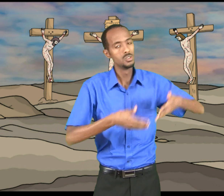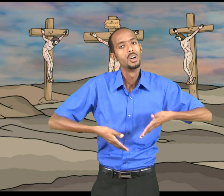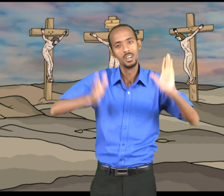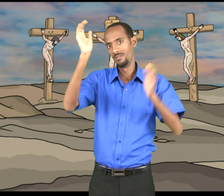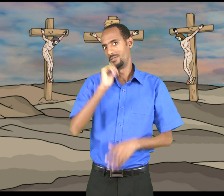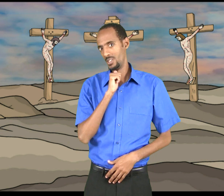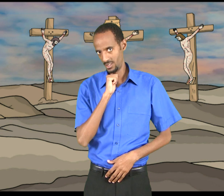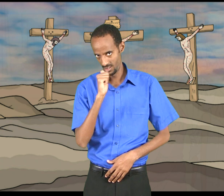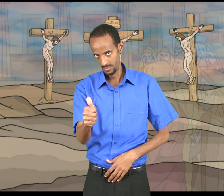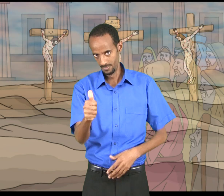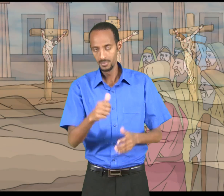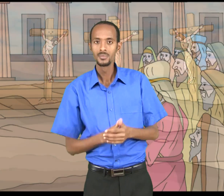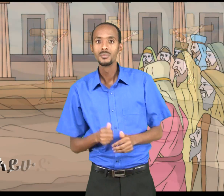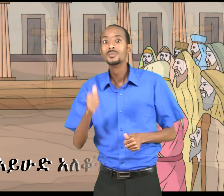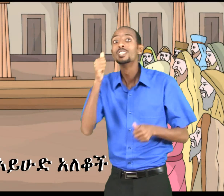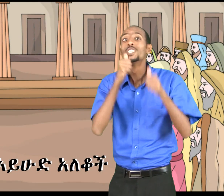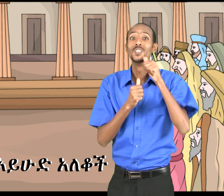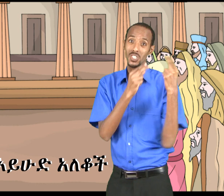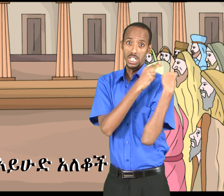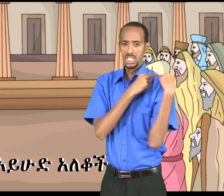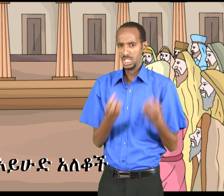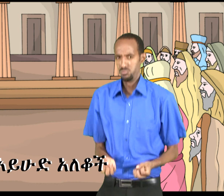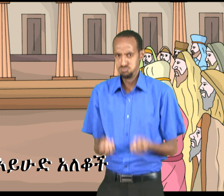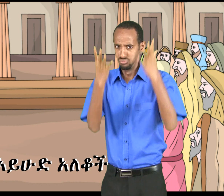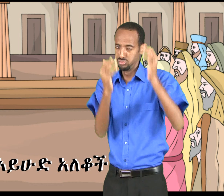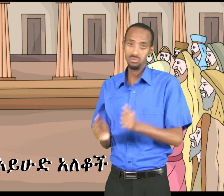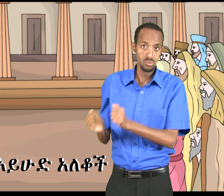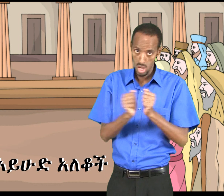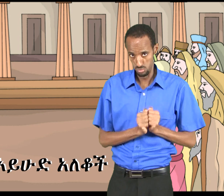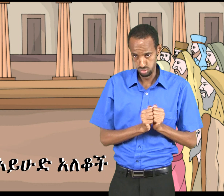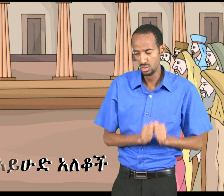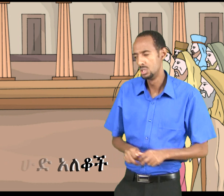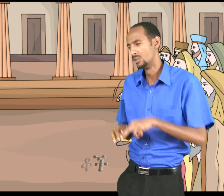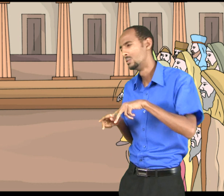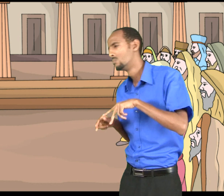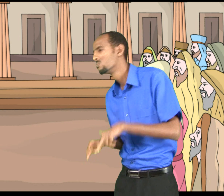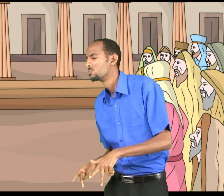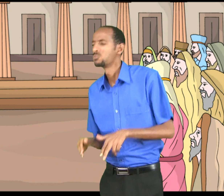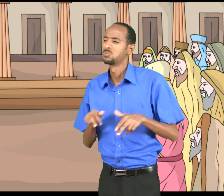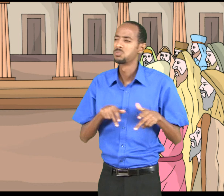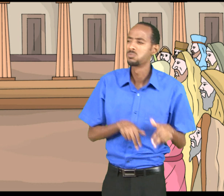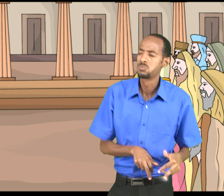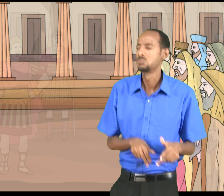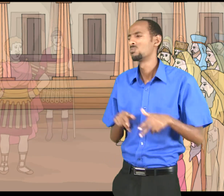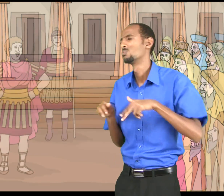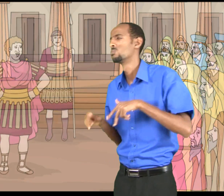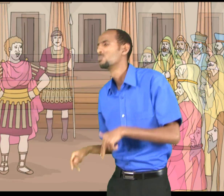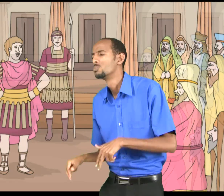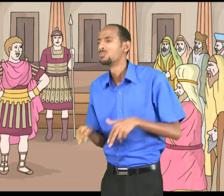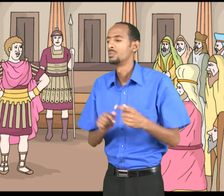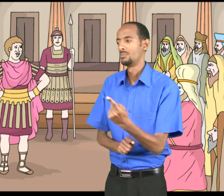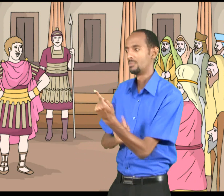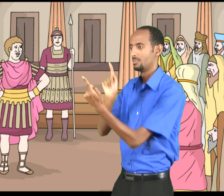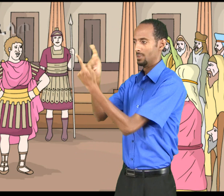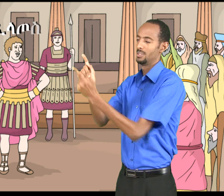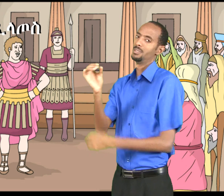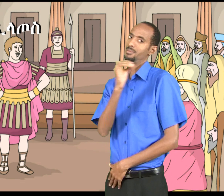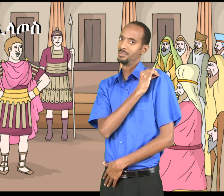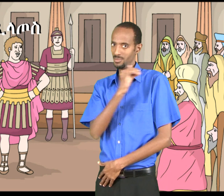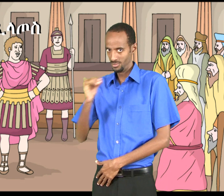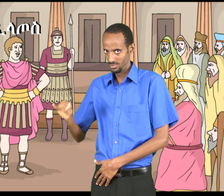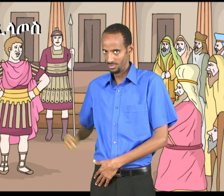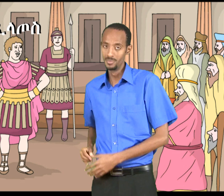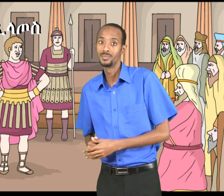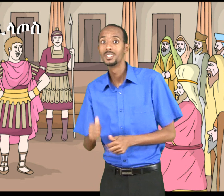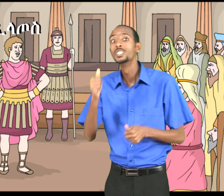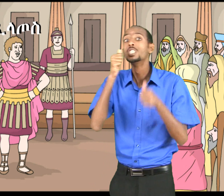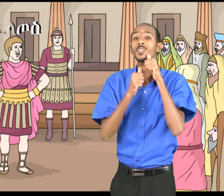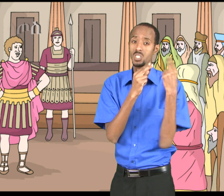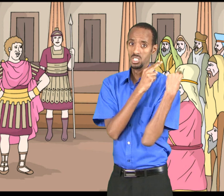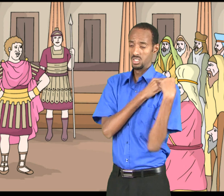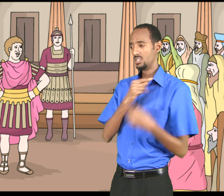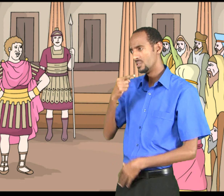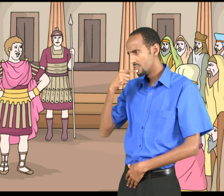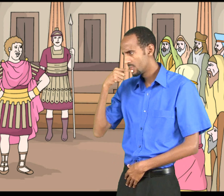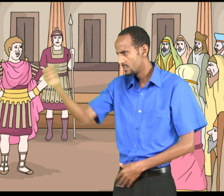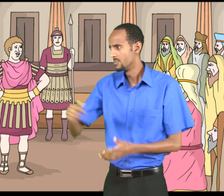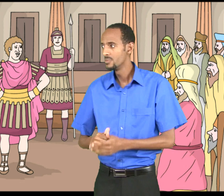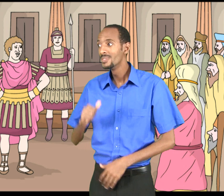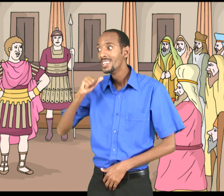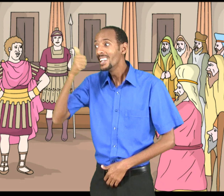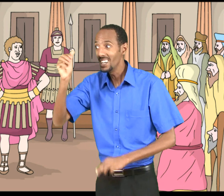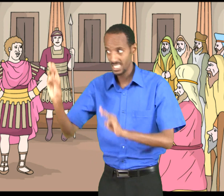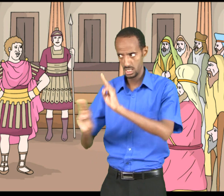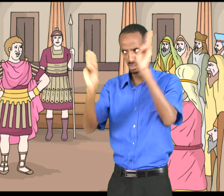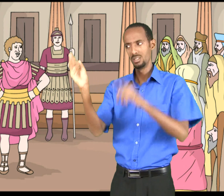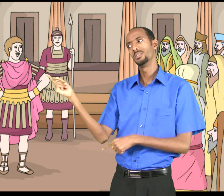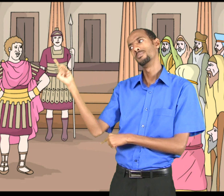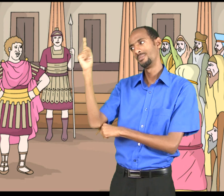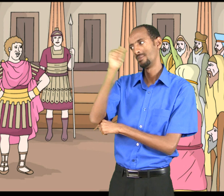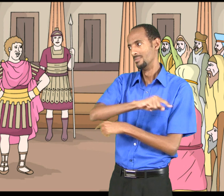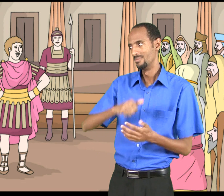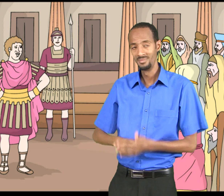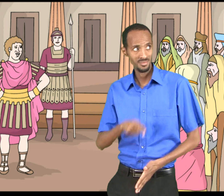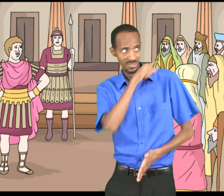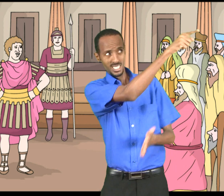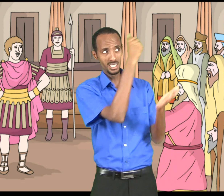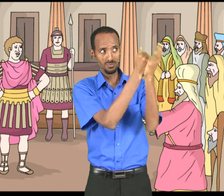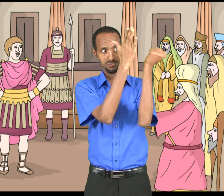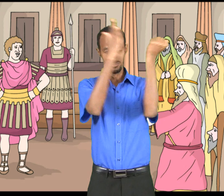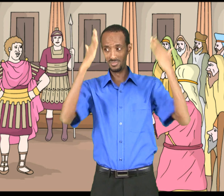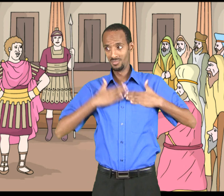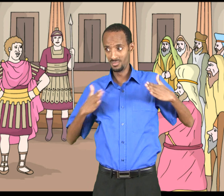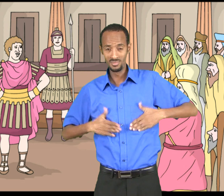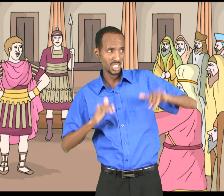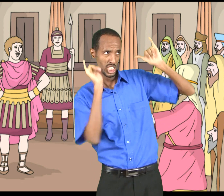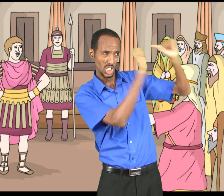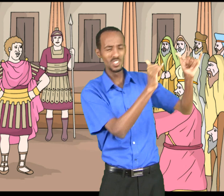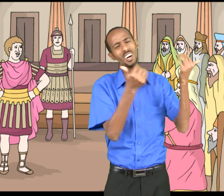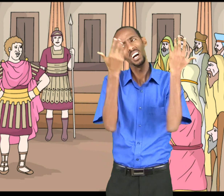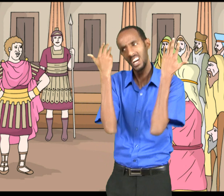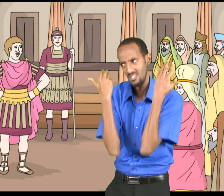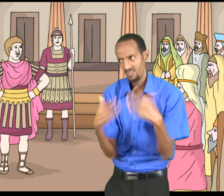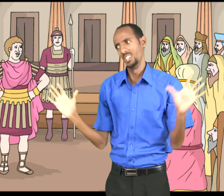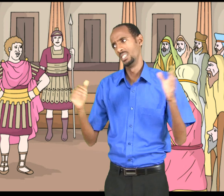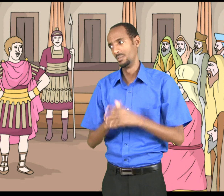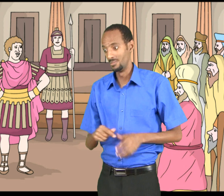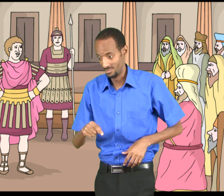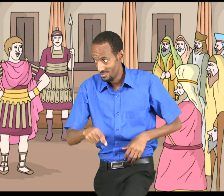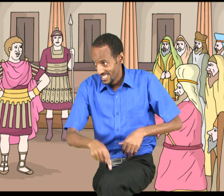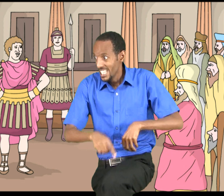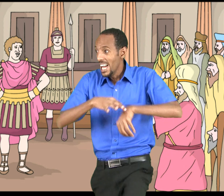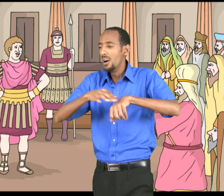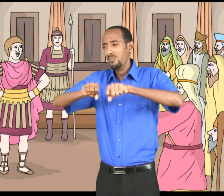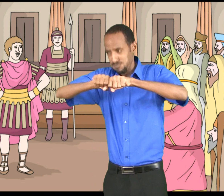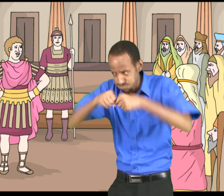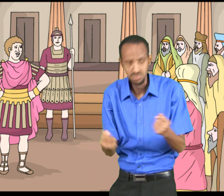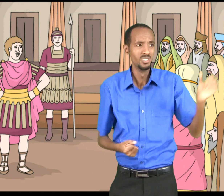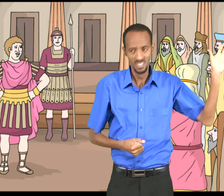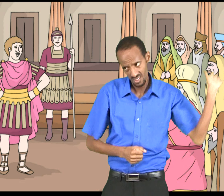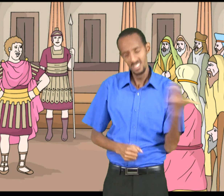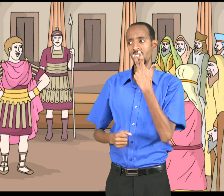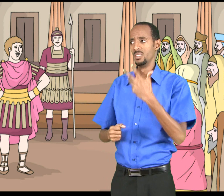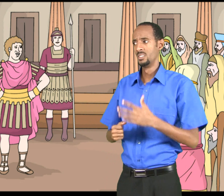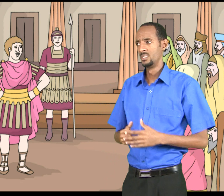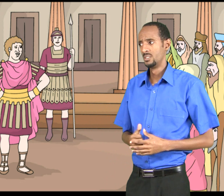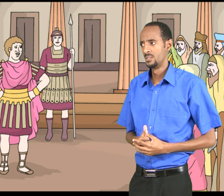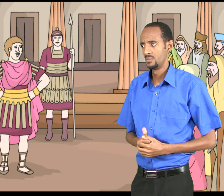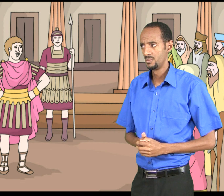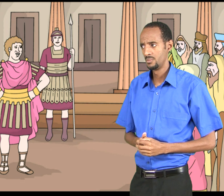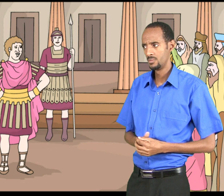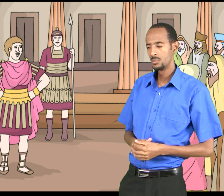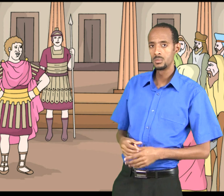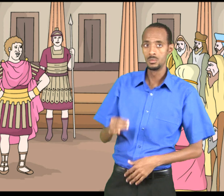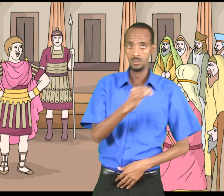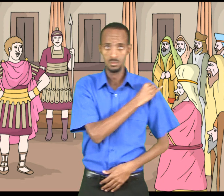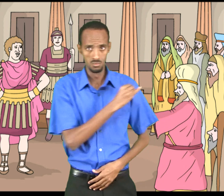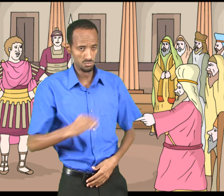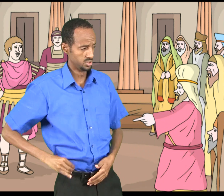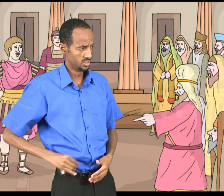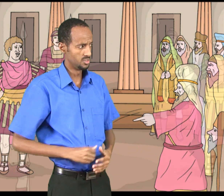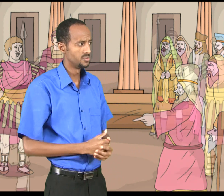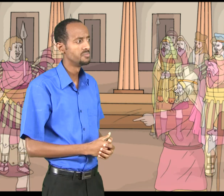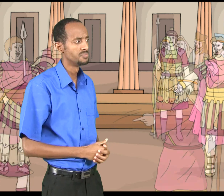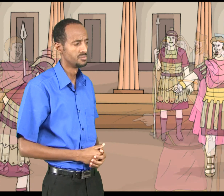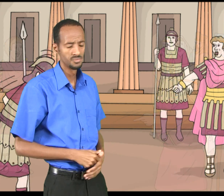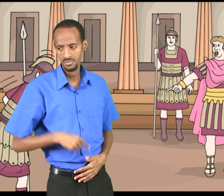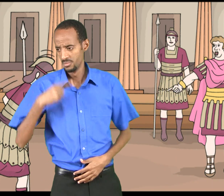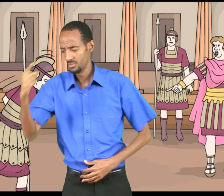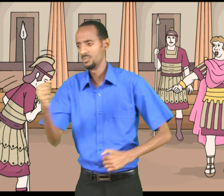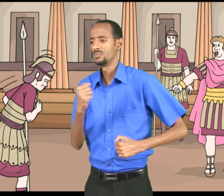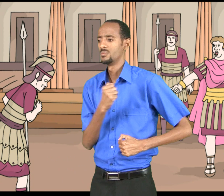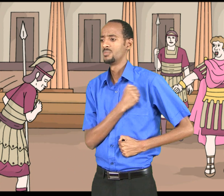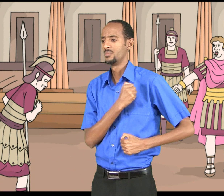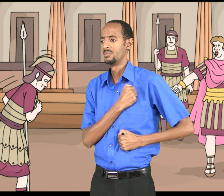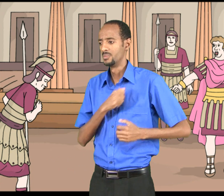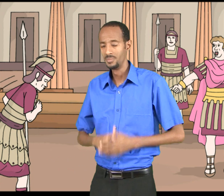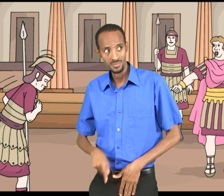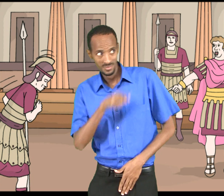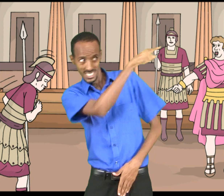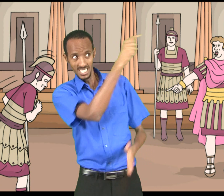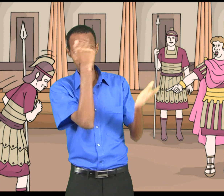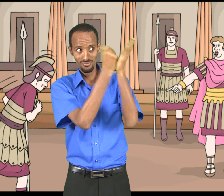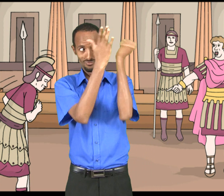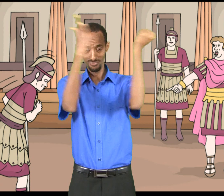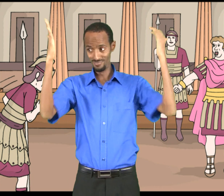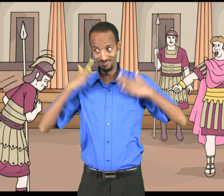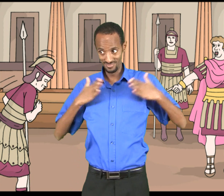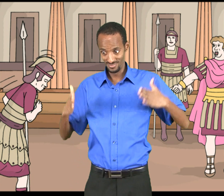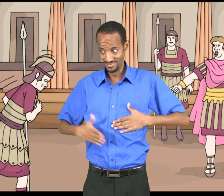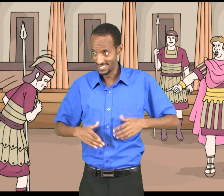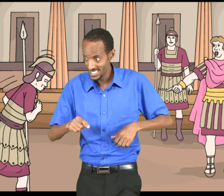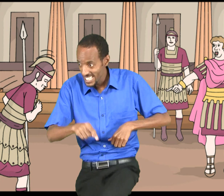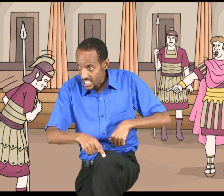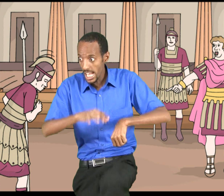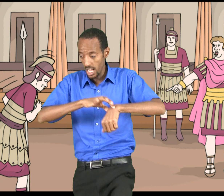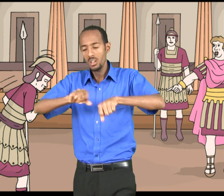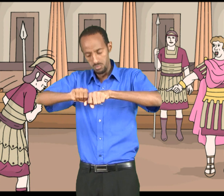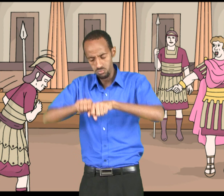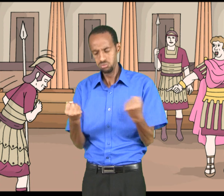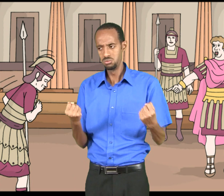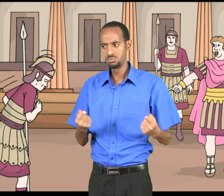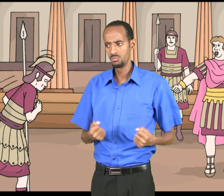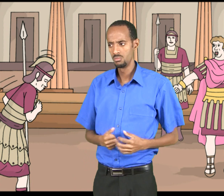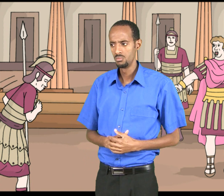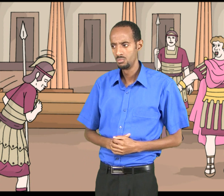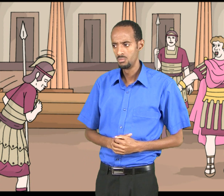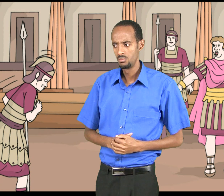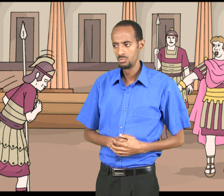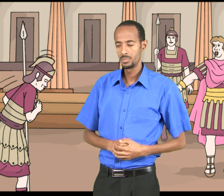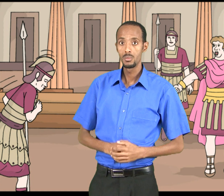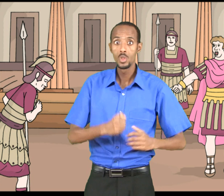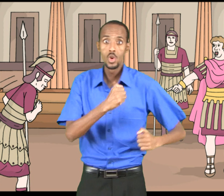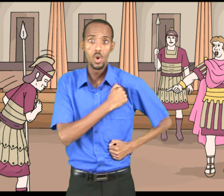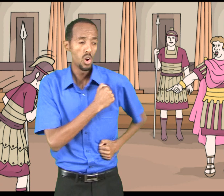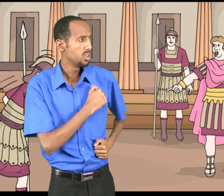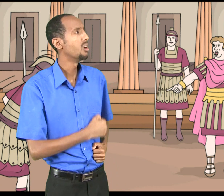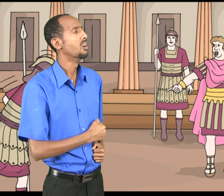In order that the bodies would not remain on the cross during the Sabbath, the Jews asked Pilate to have the legs broken and the bodies removed.